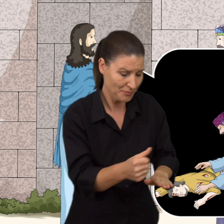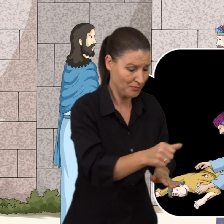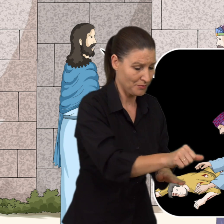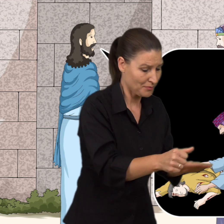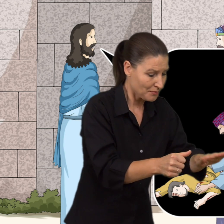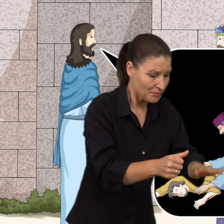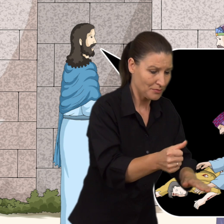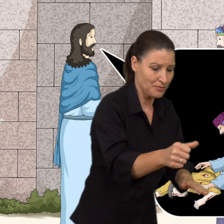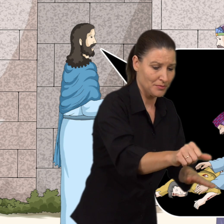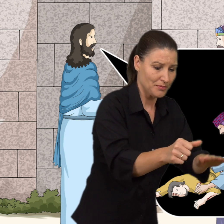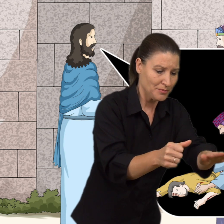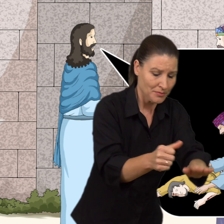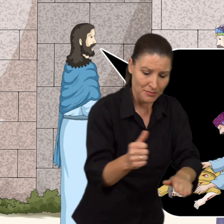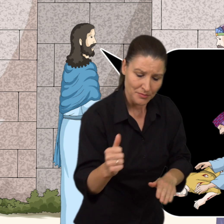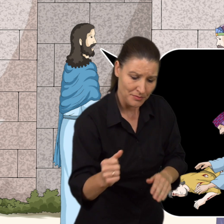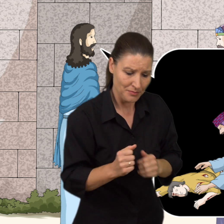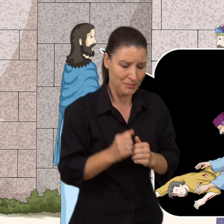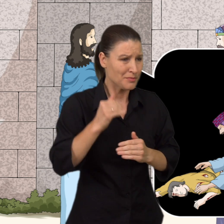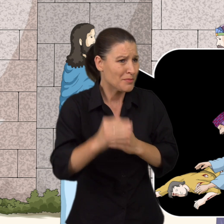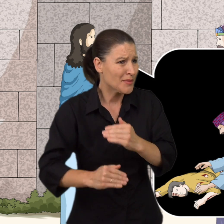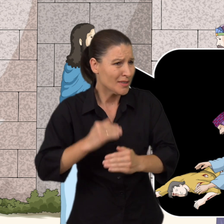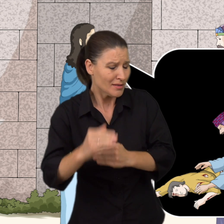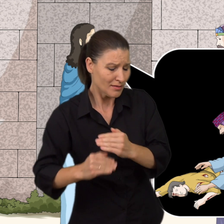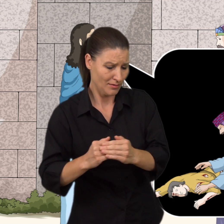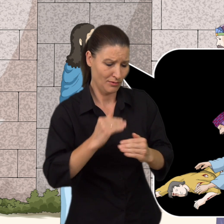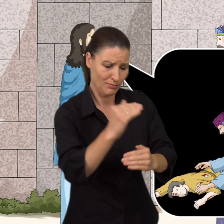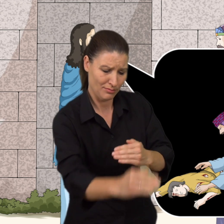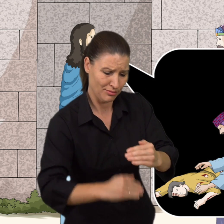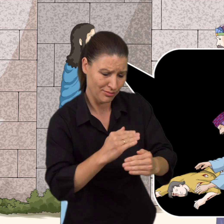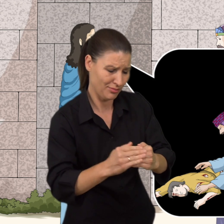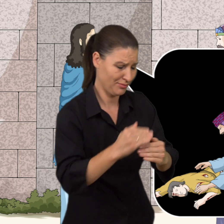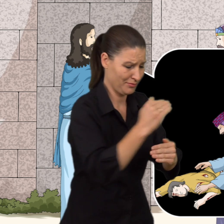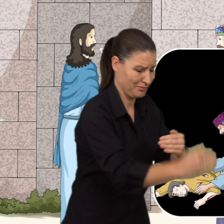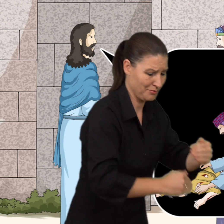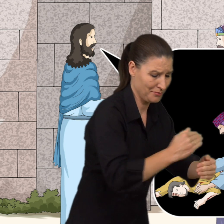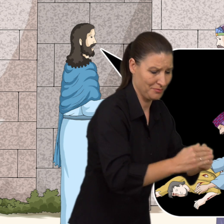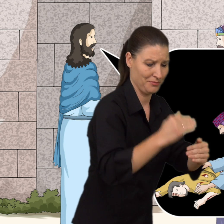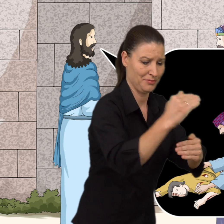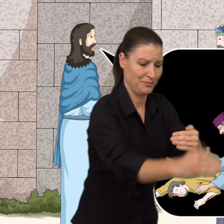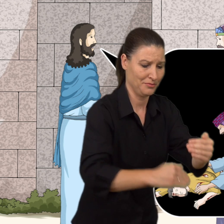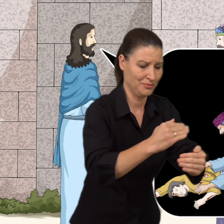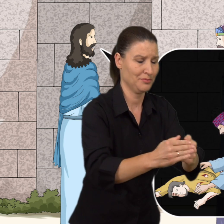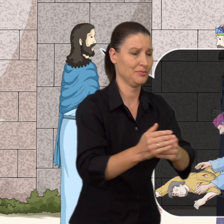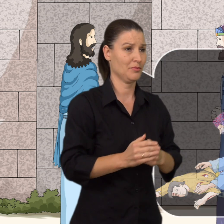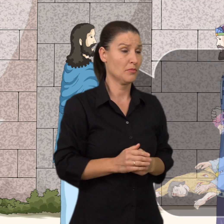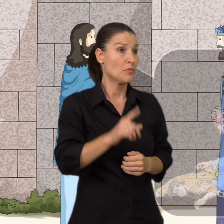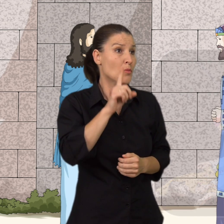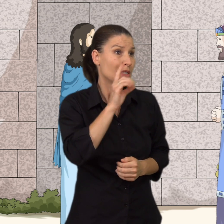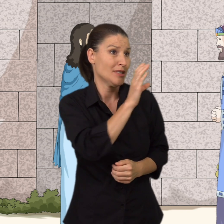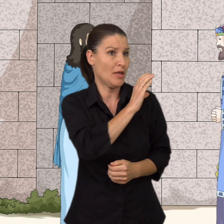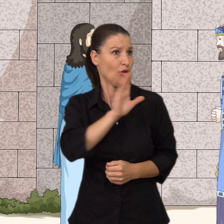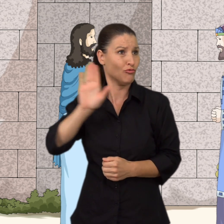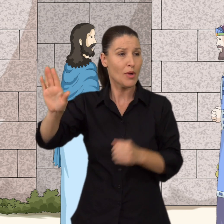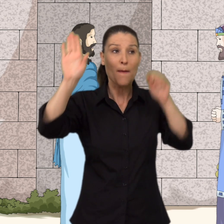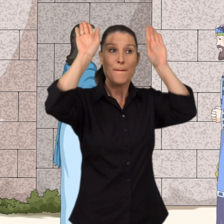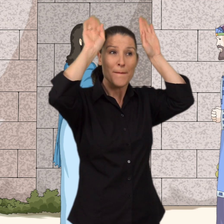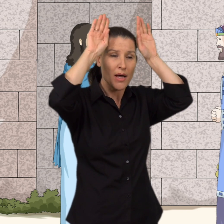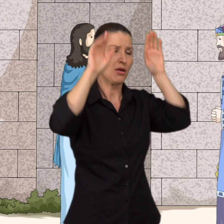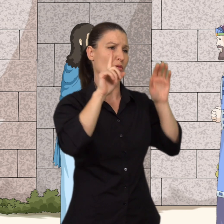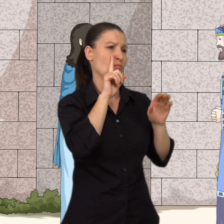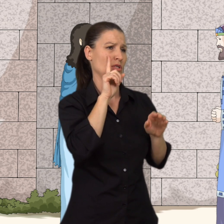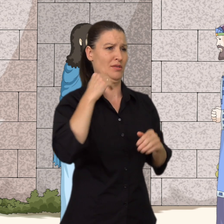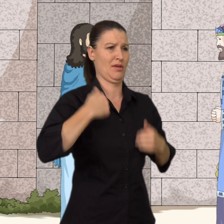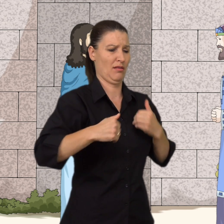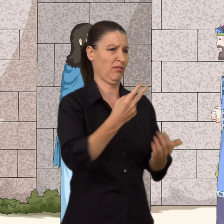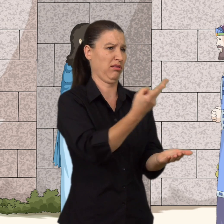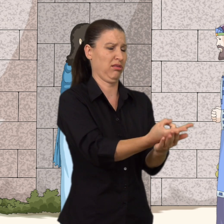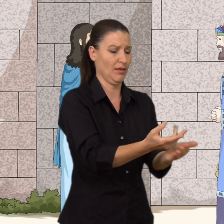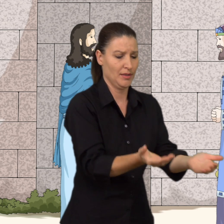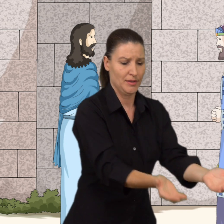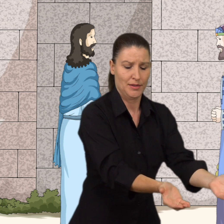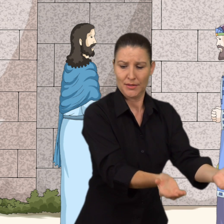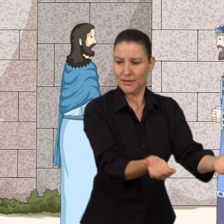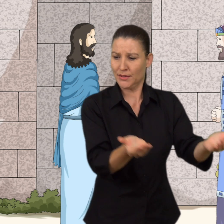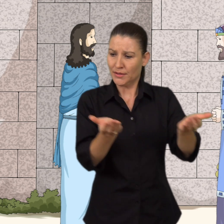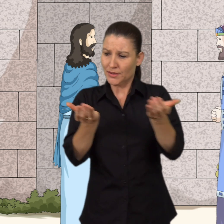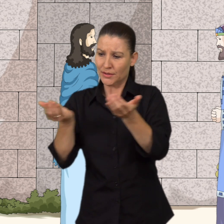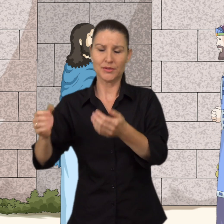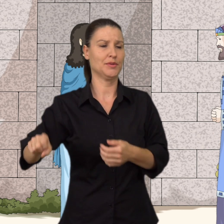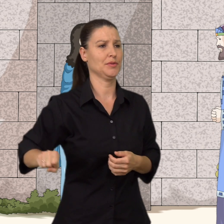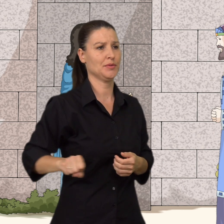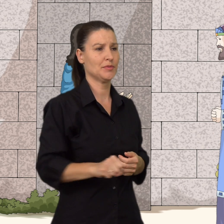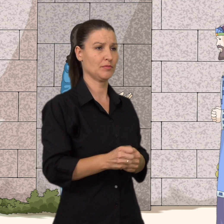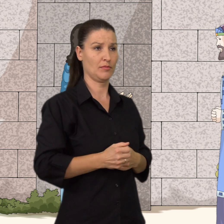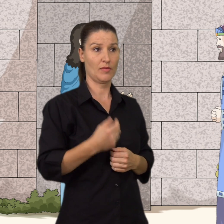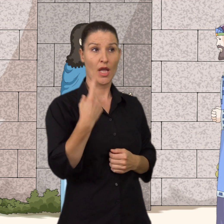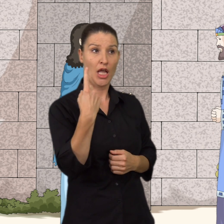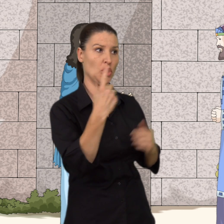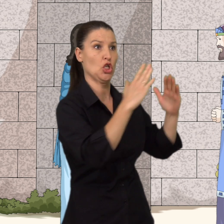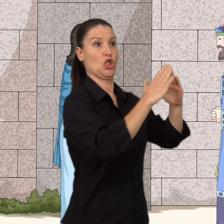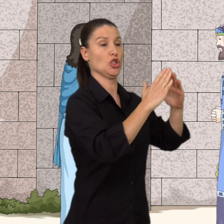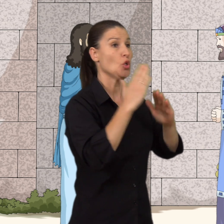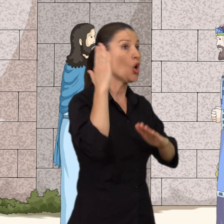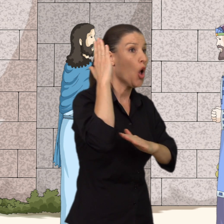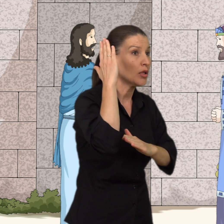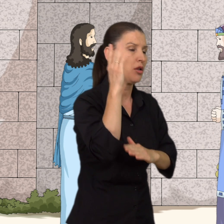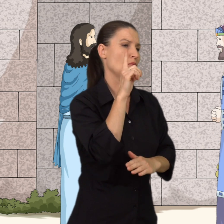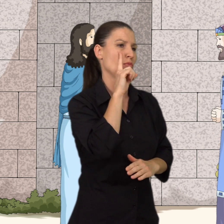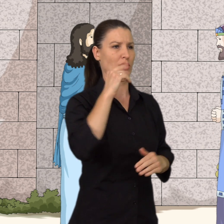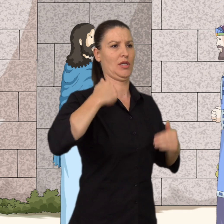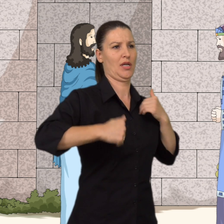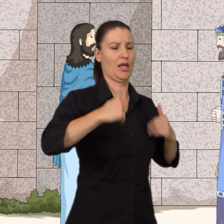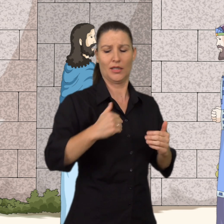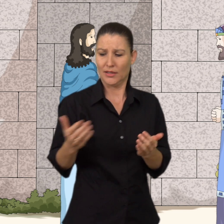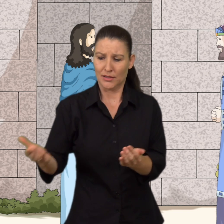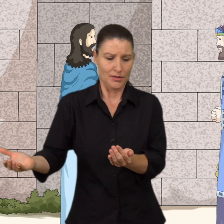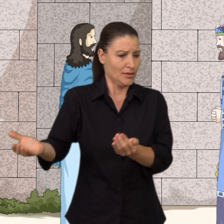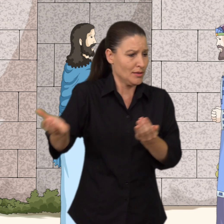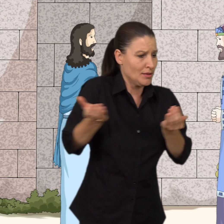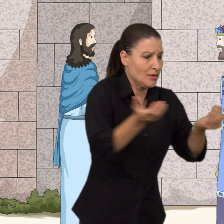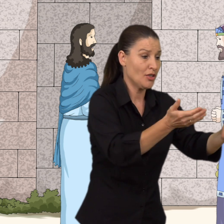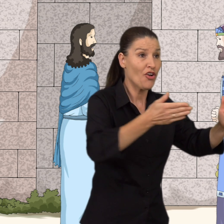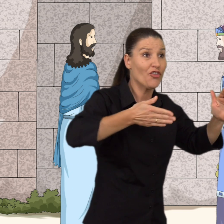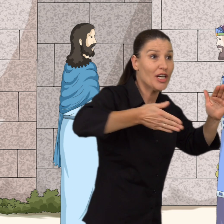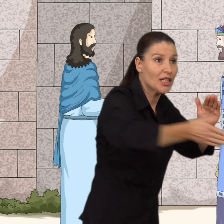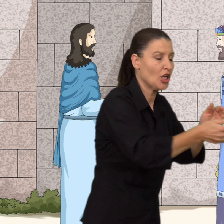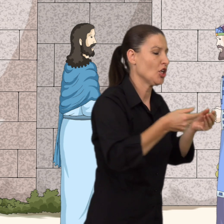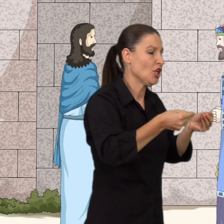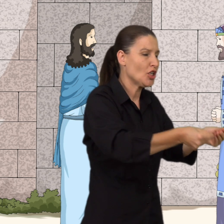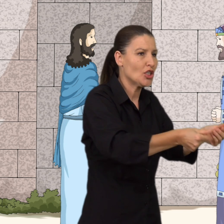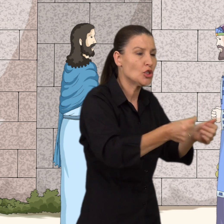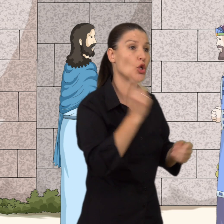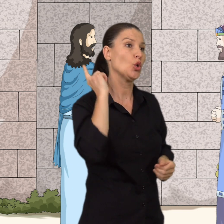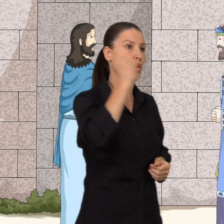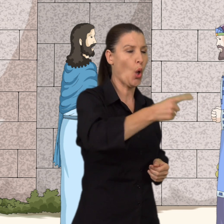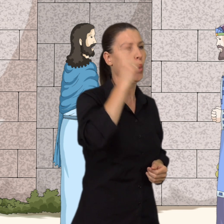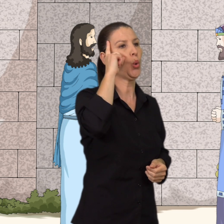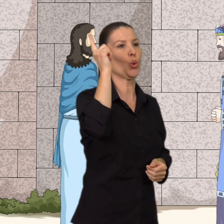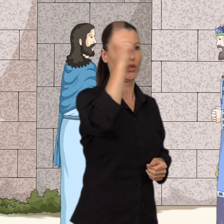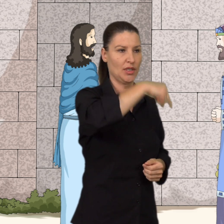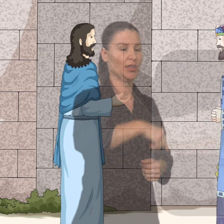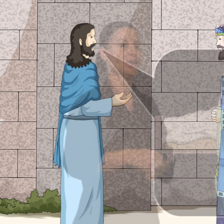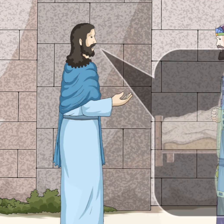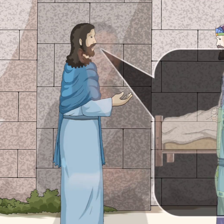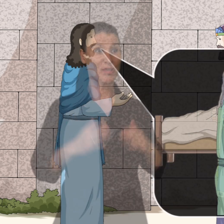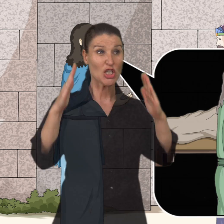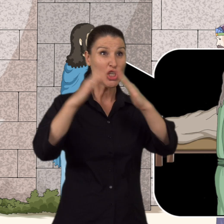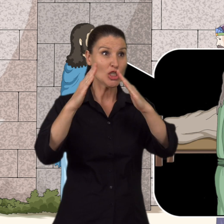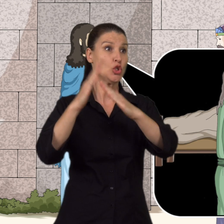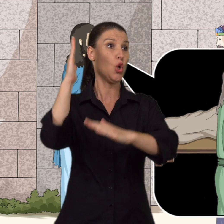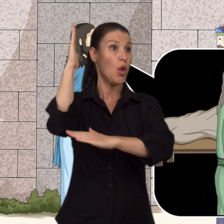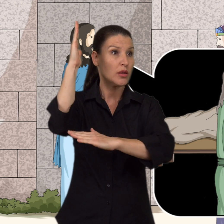Then he put him on his own animal, brought him to an inn, and took care of him.